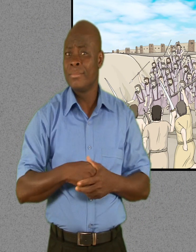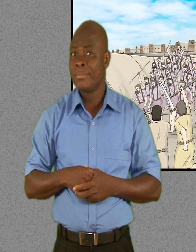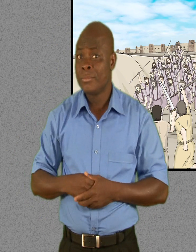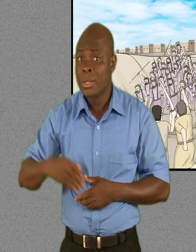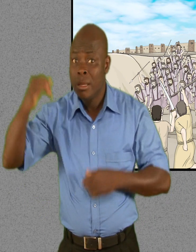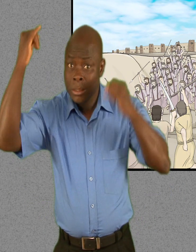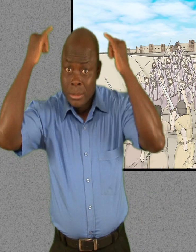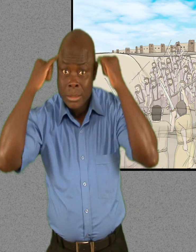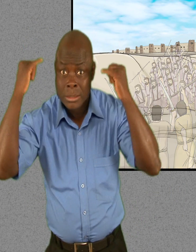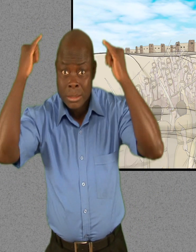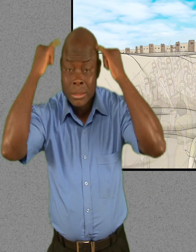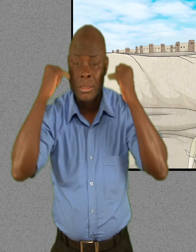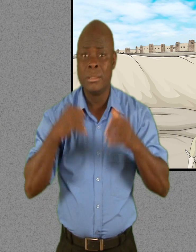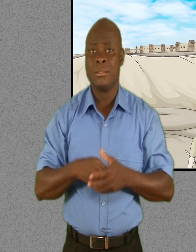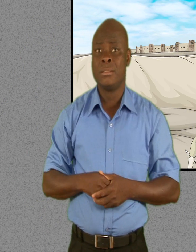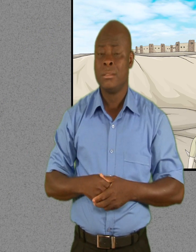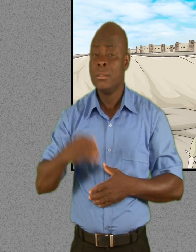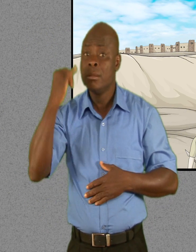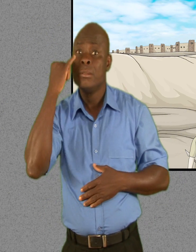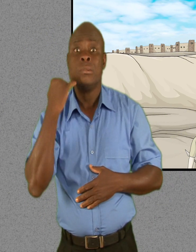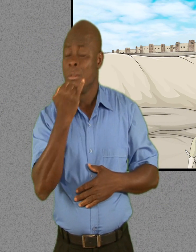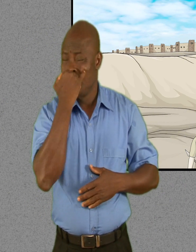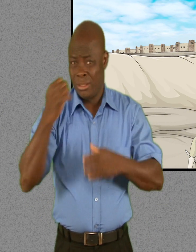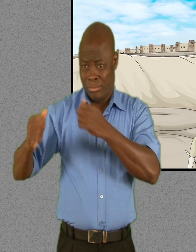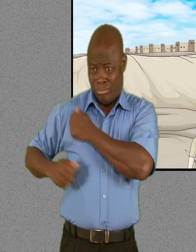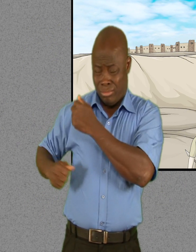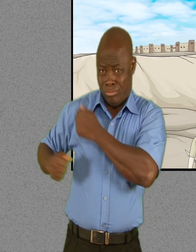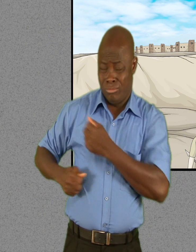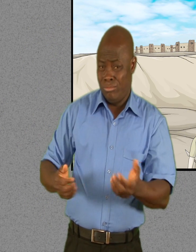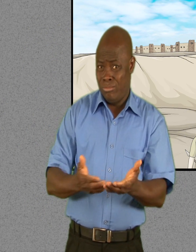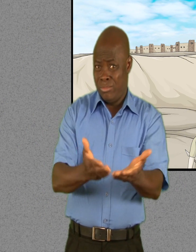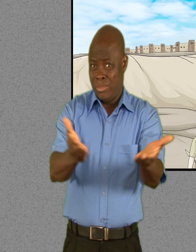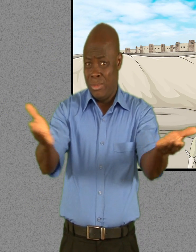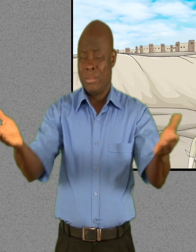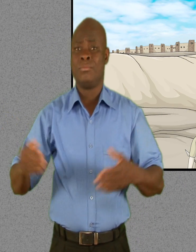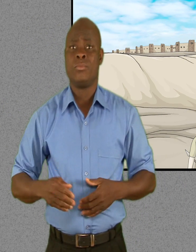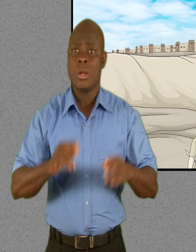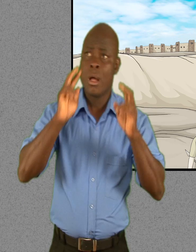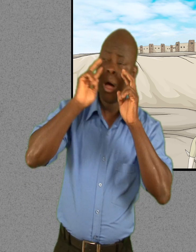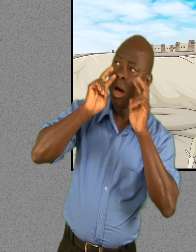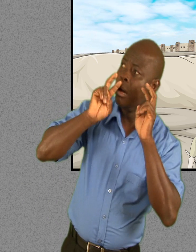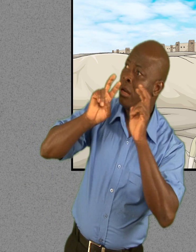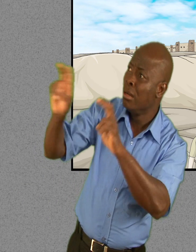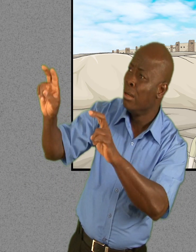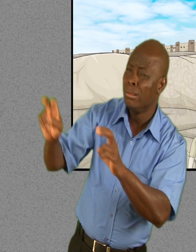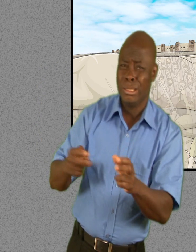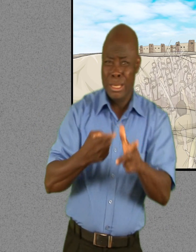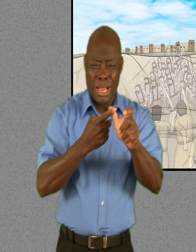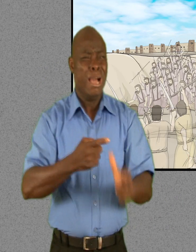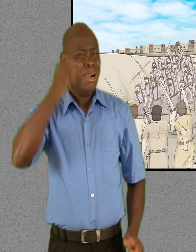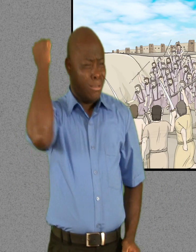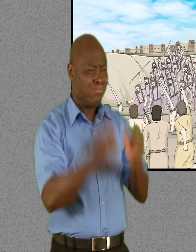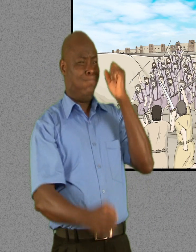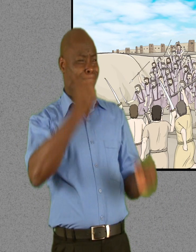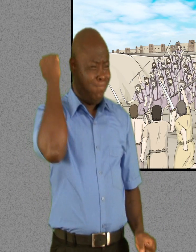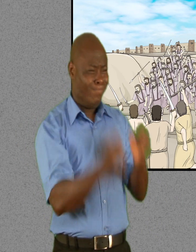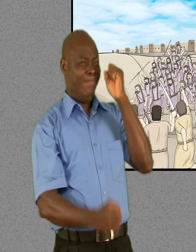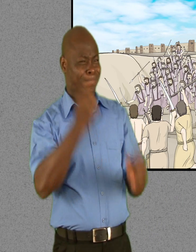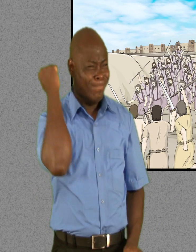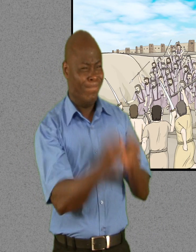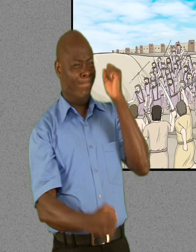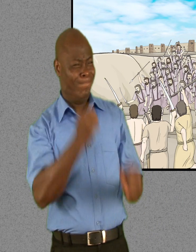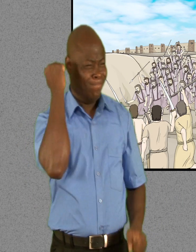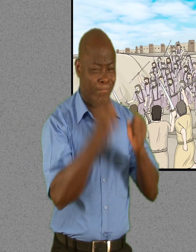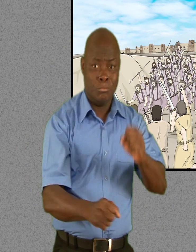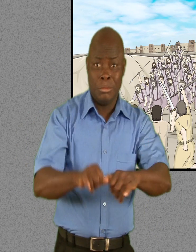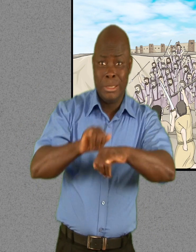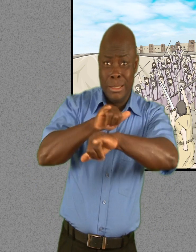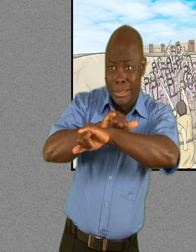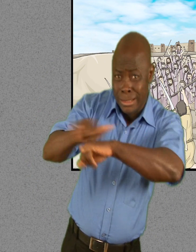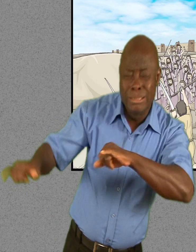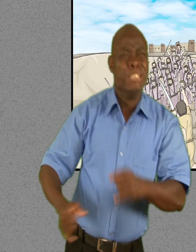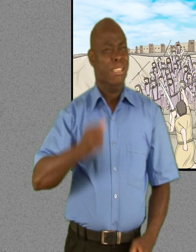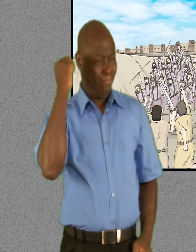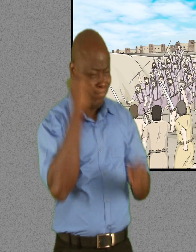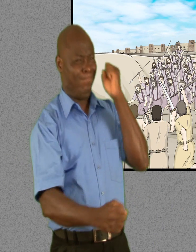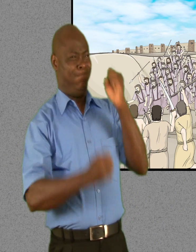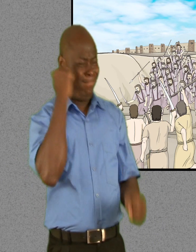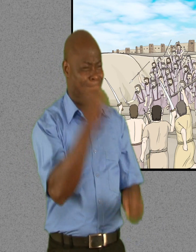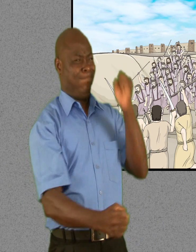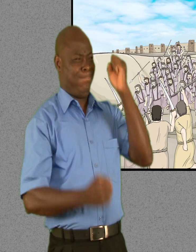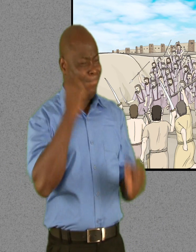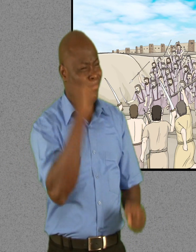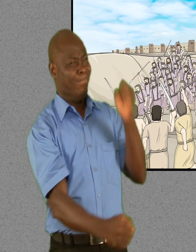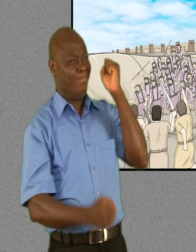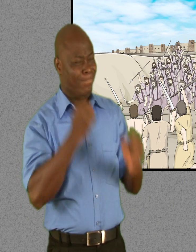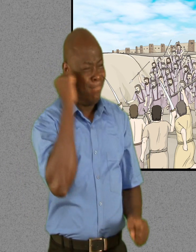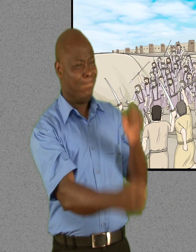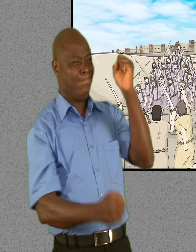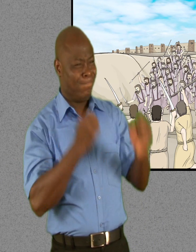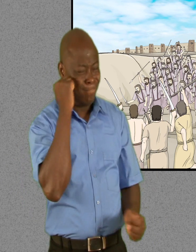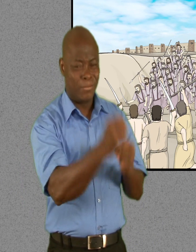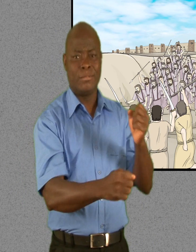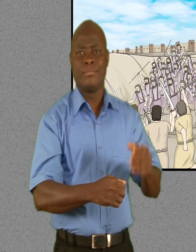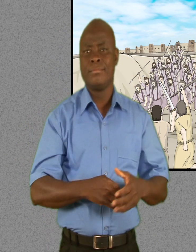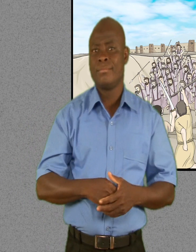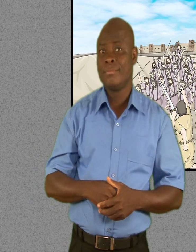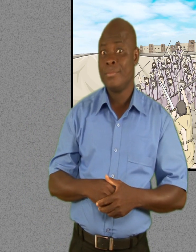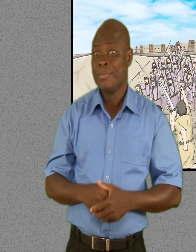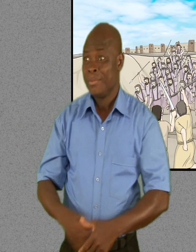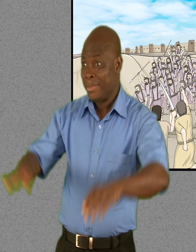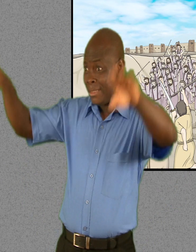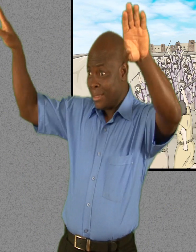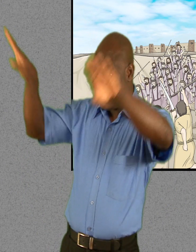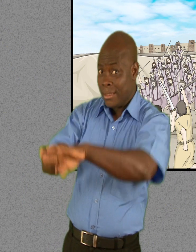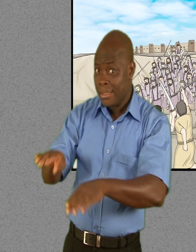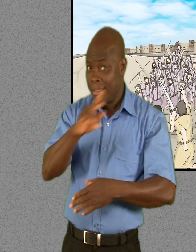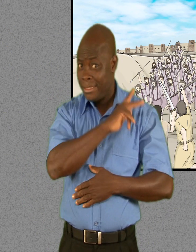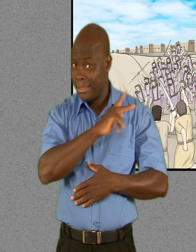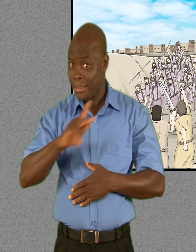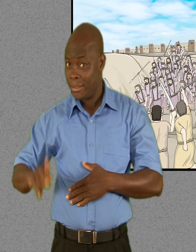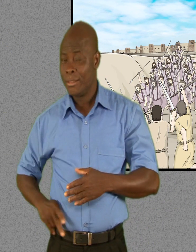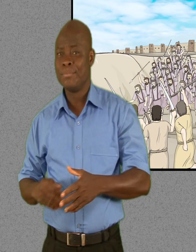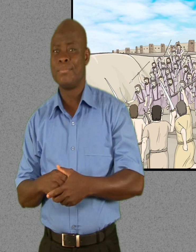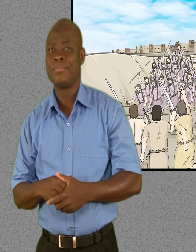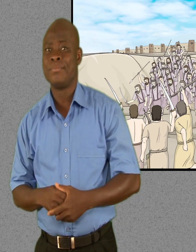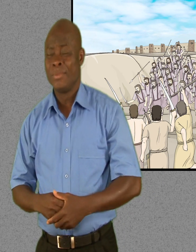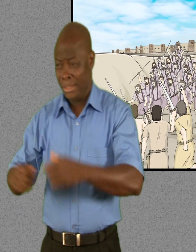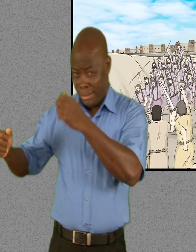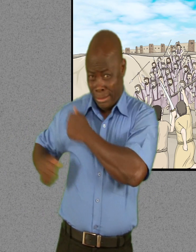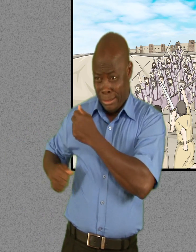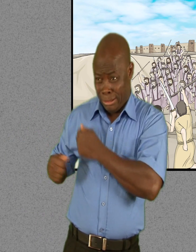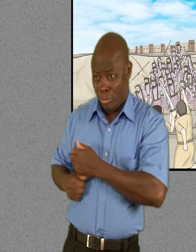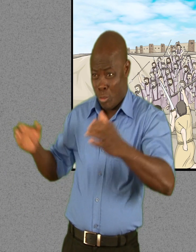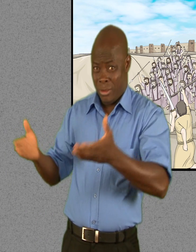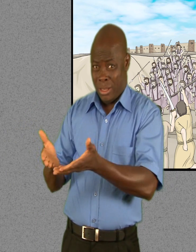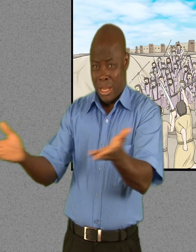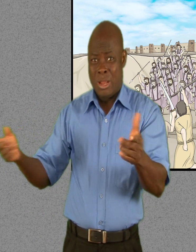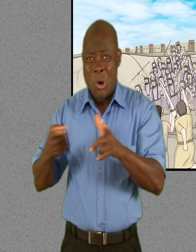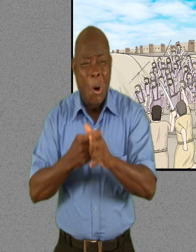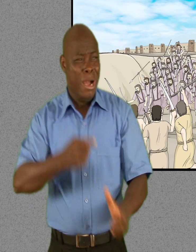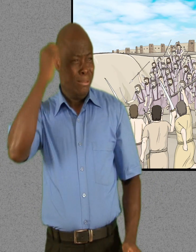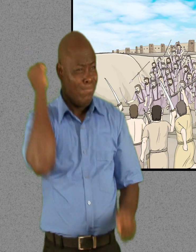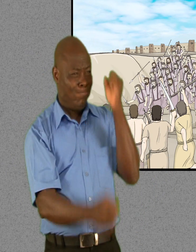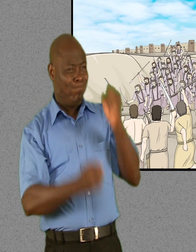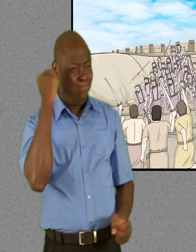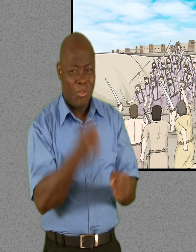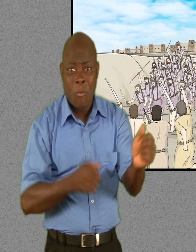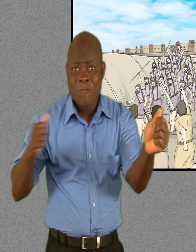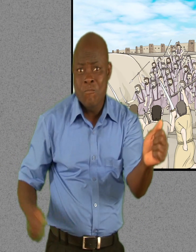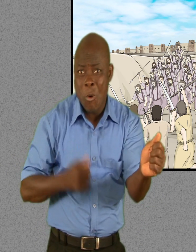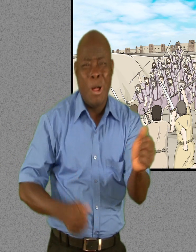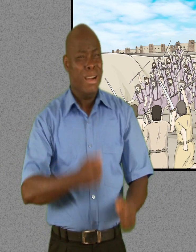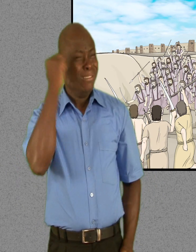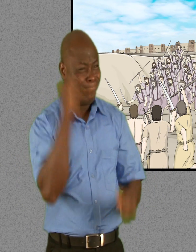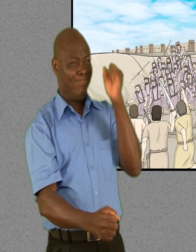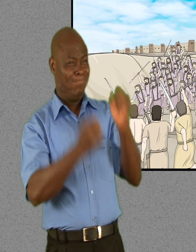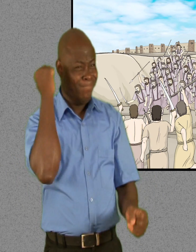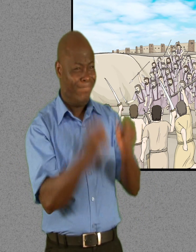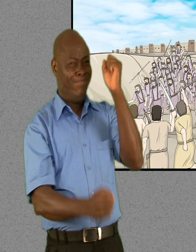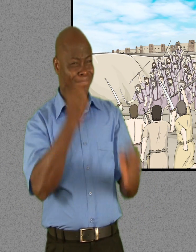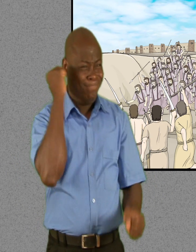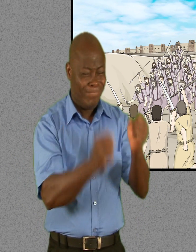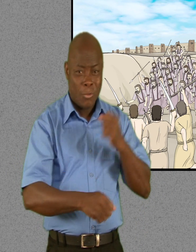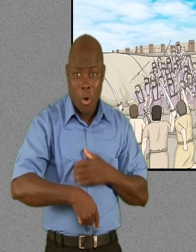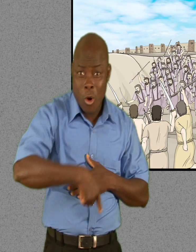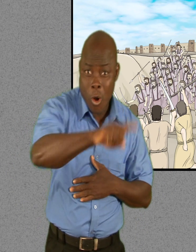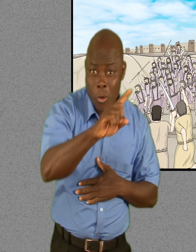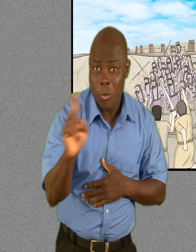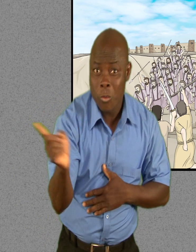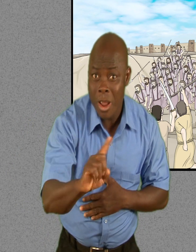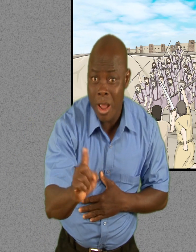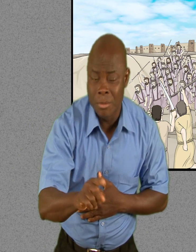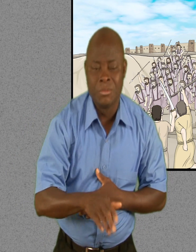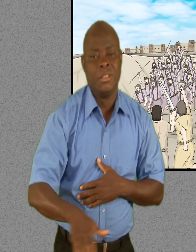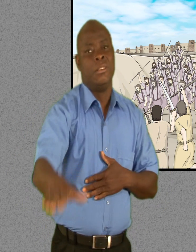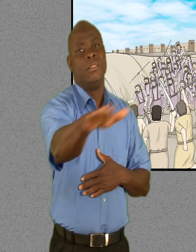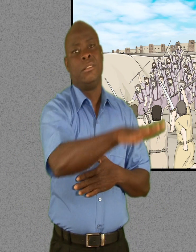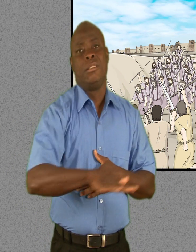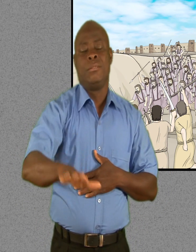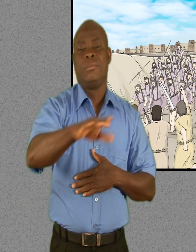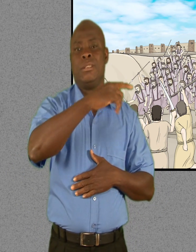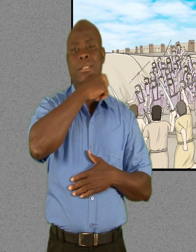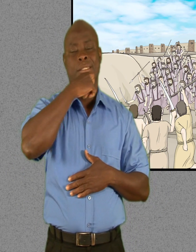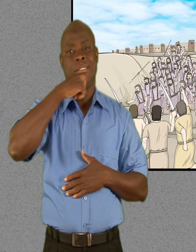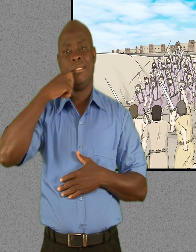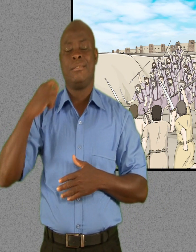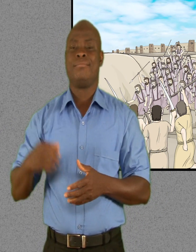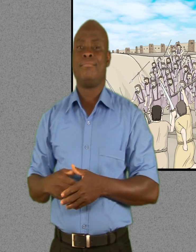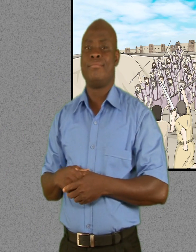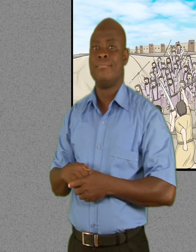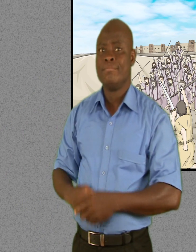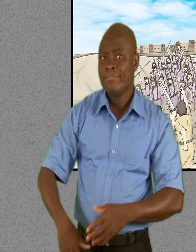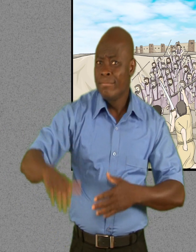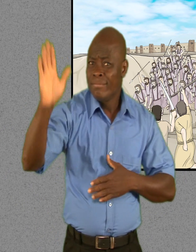Then all the men of Ai were summoned to pursue them, and they followed Joshua and were drawn away from the city.